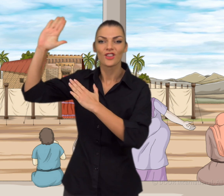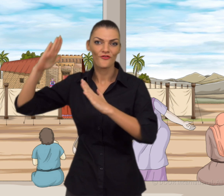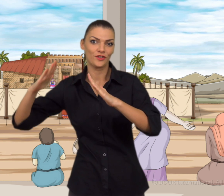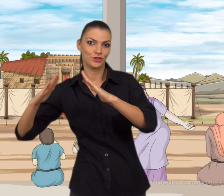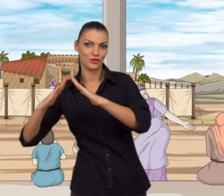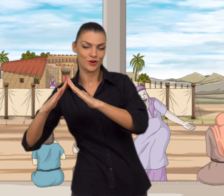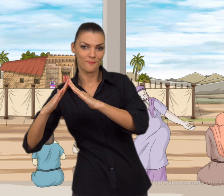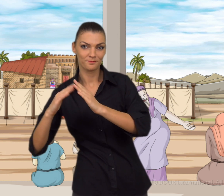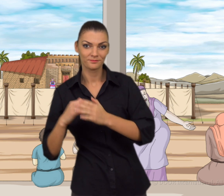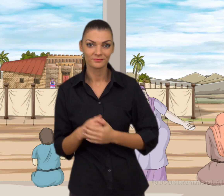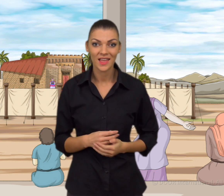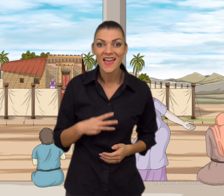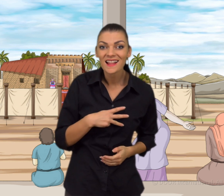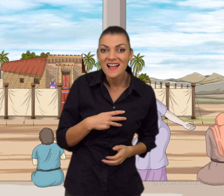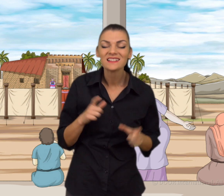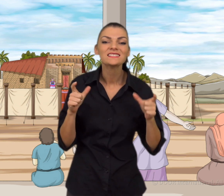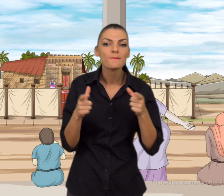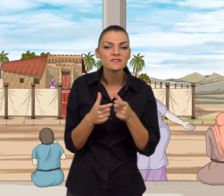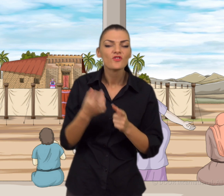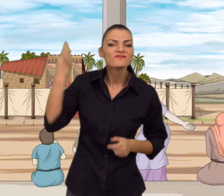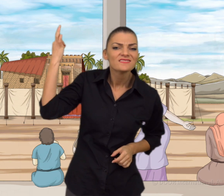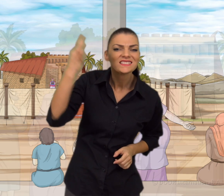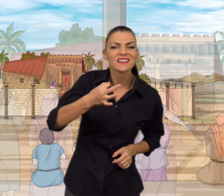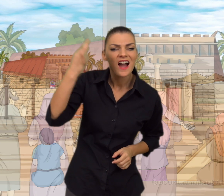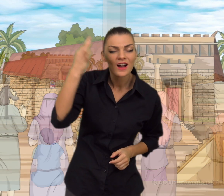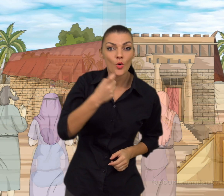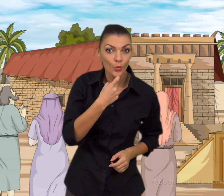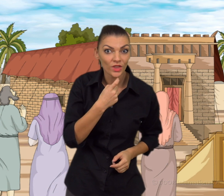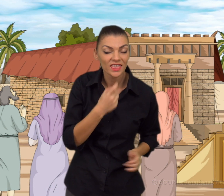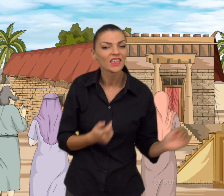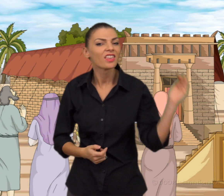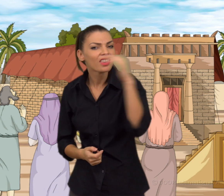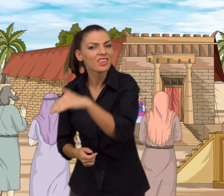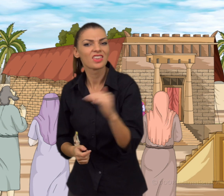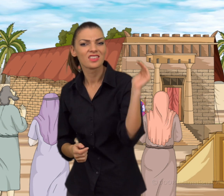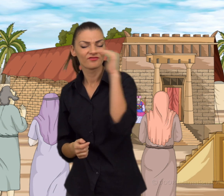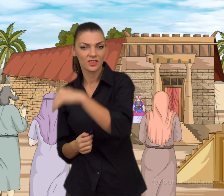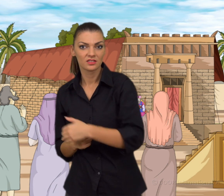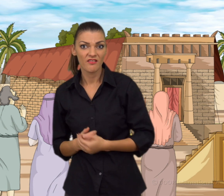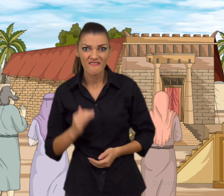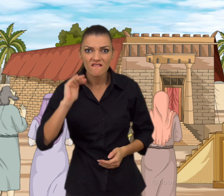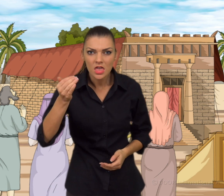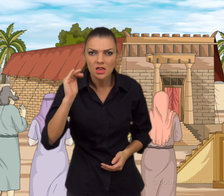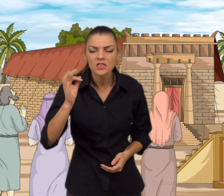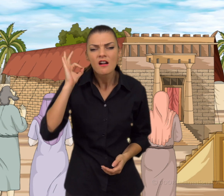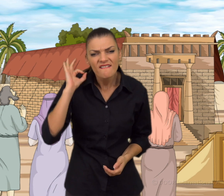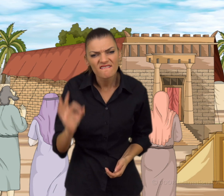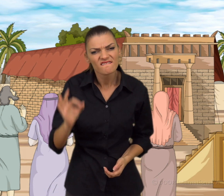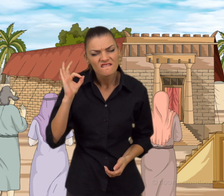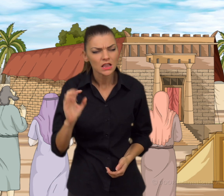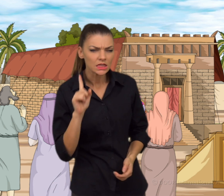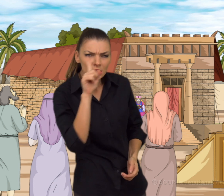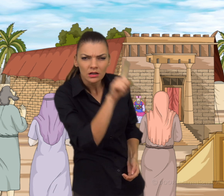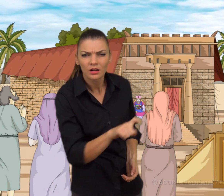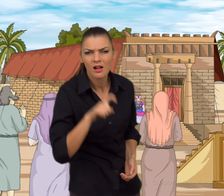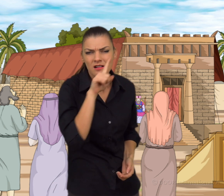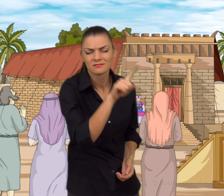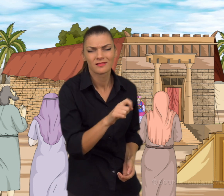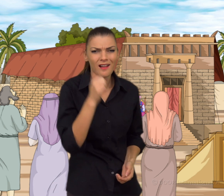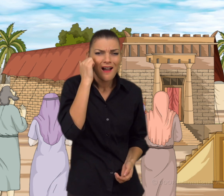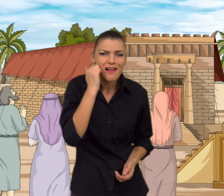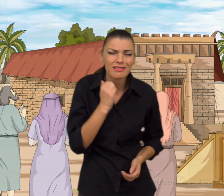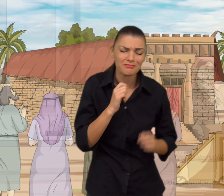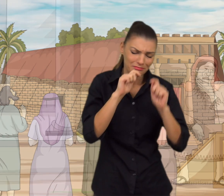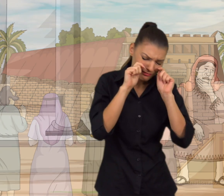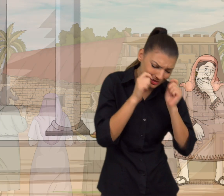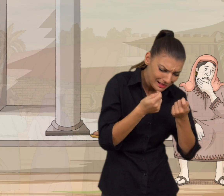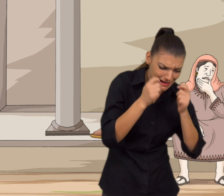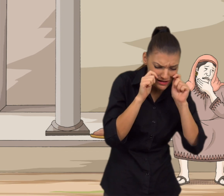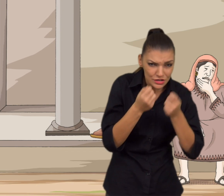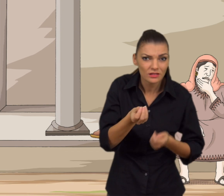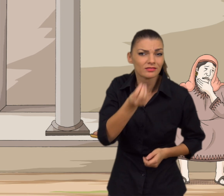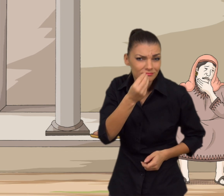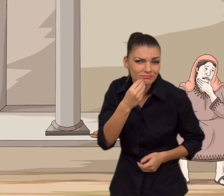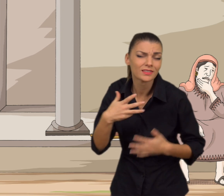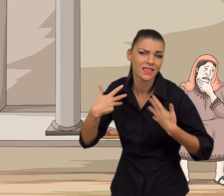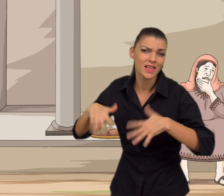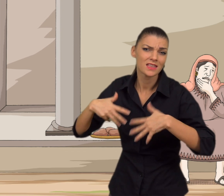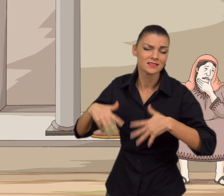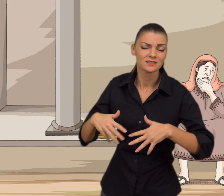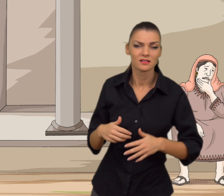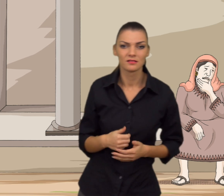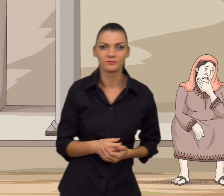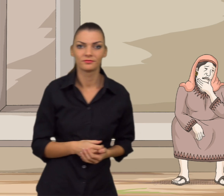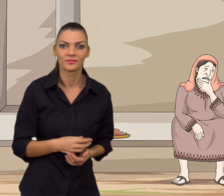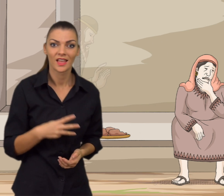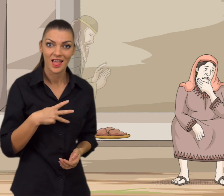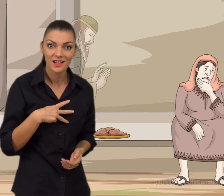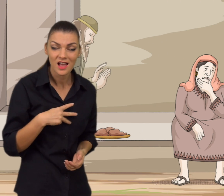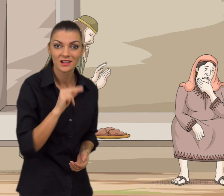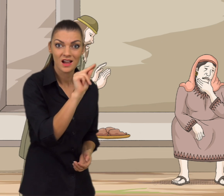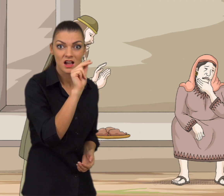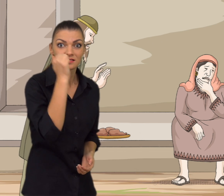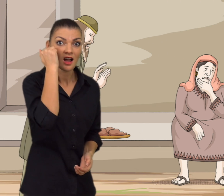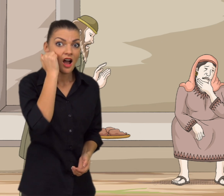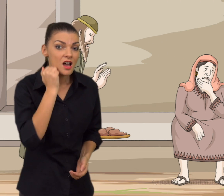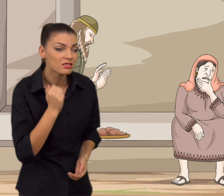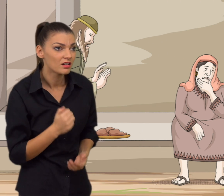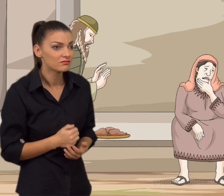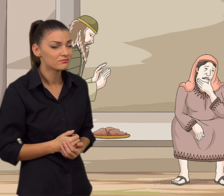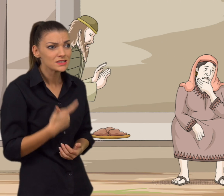Whenever Hannah went up to the house of the LORD, her rival taunted her until she wept and would not eat.